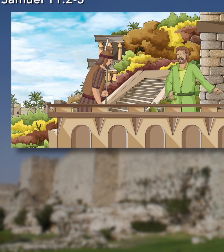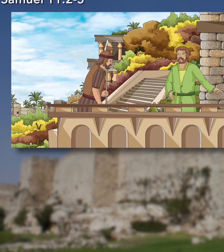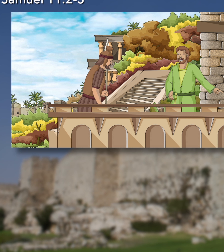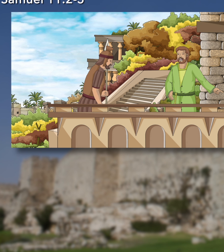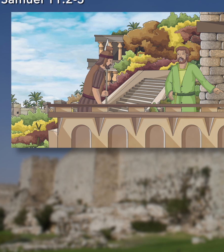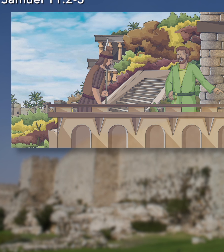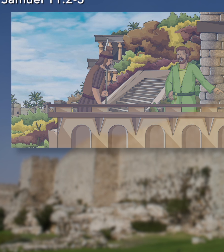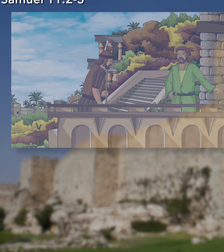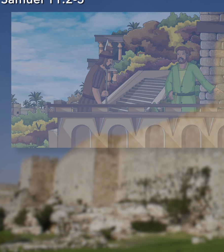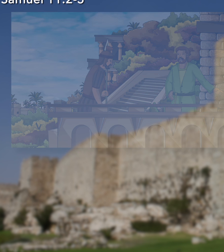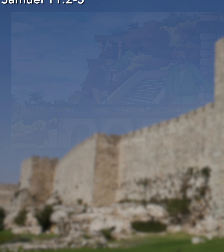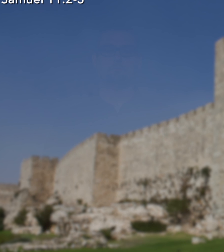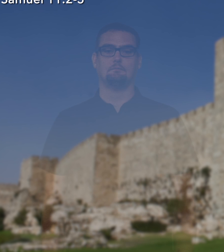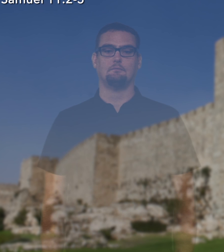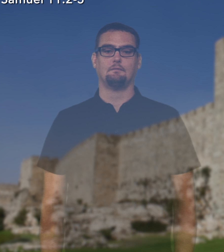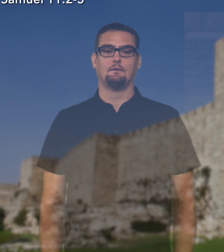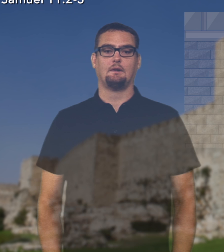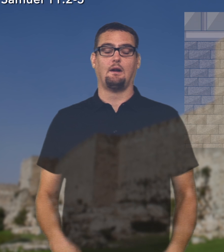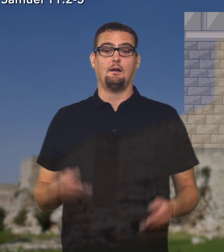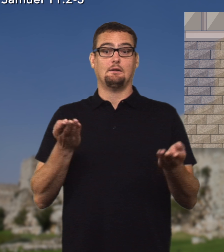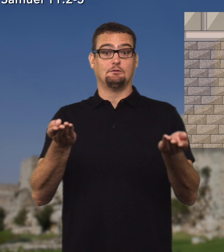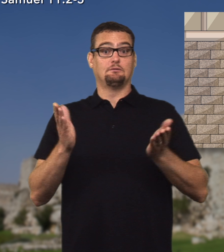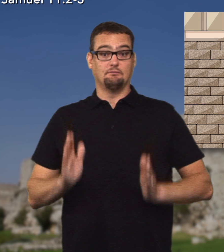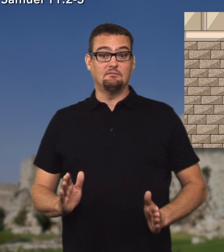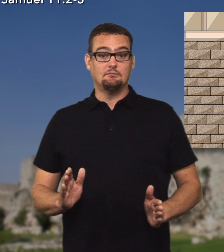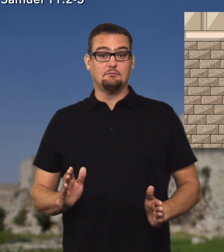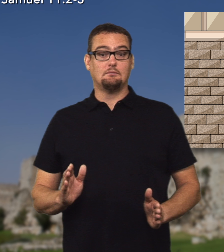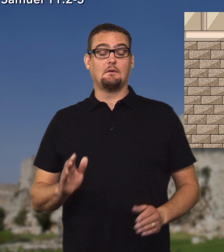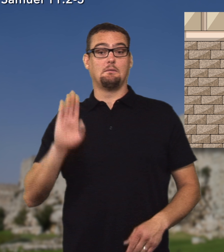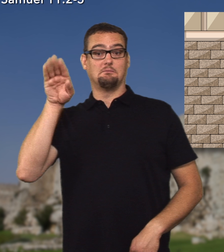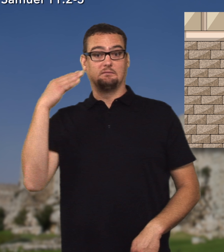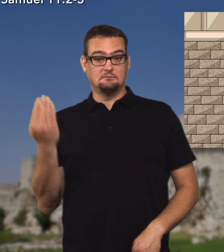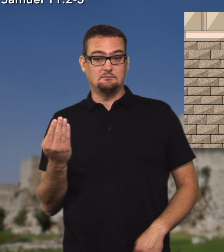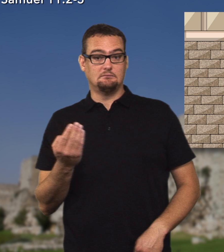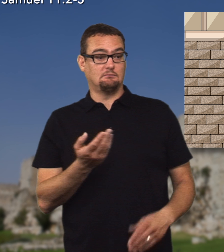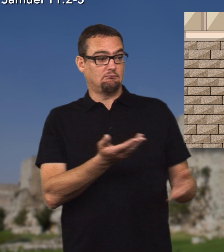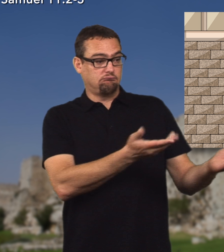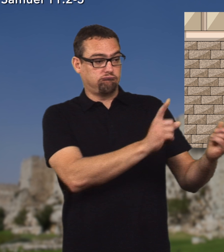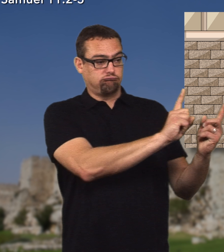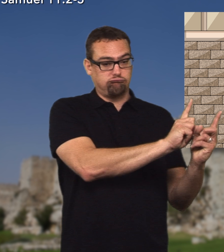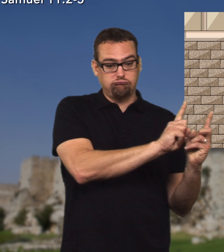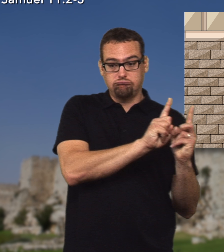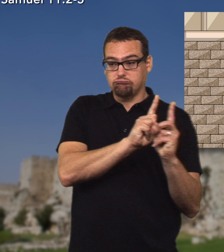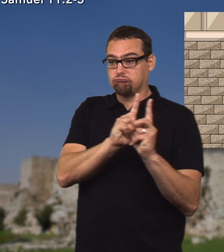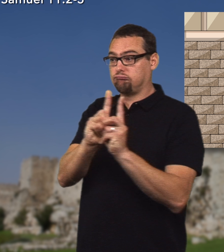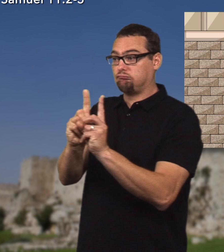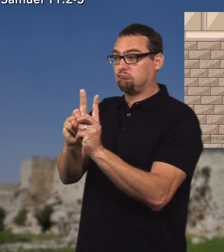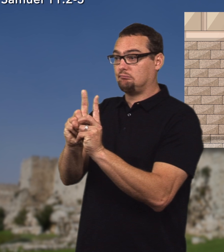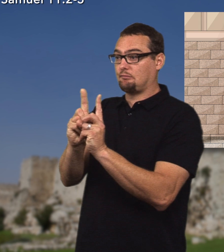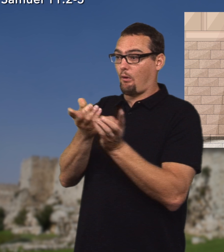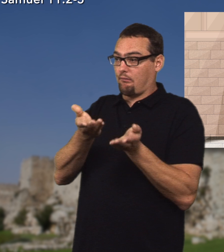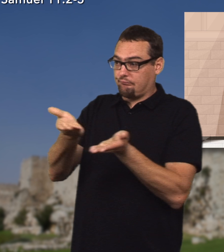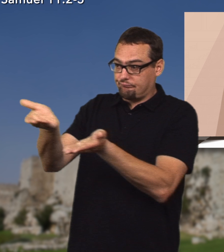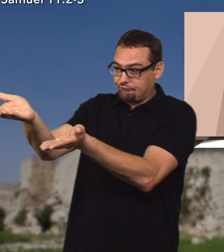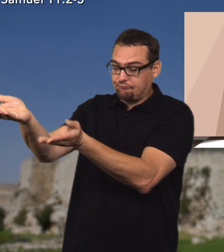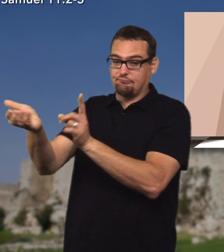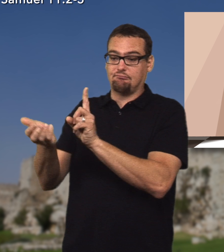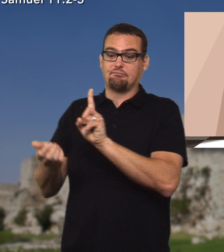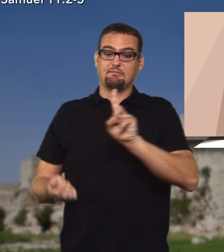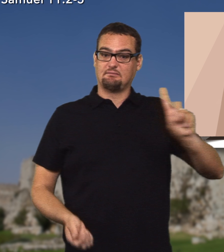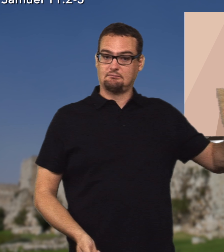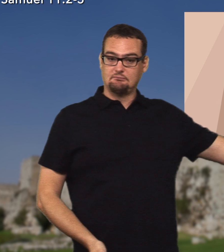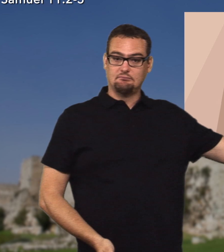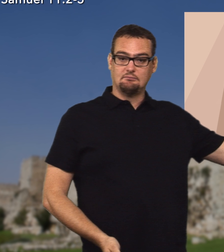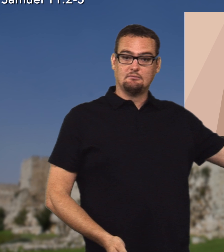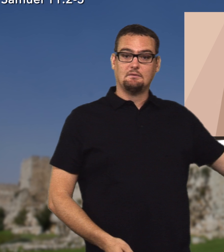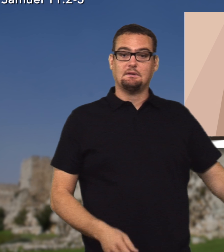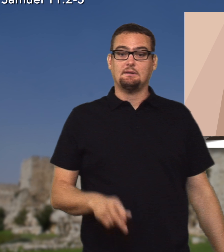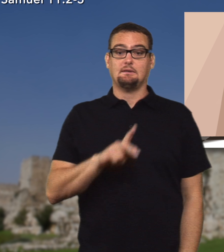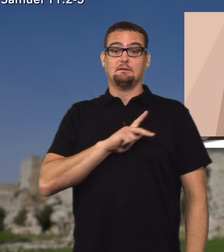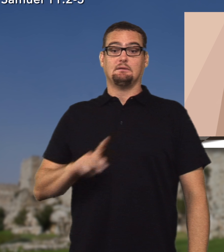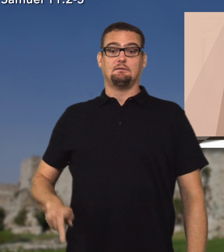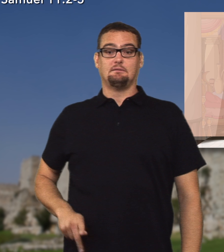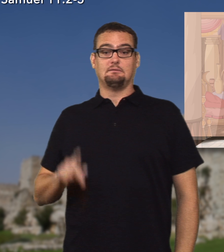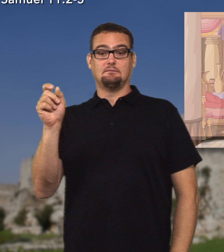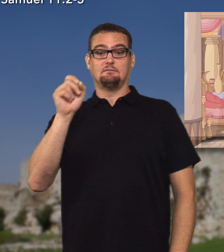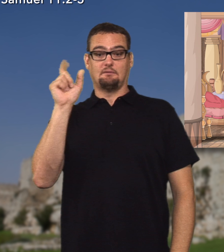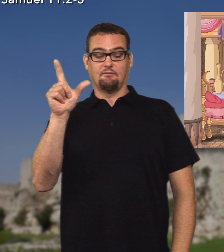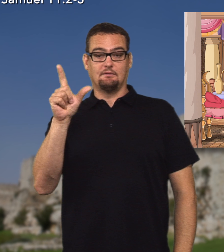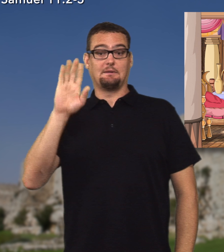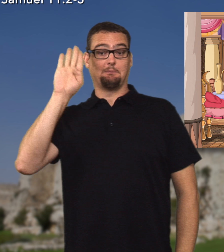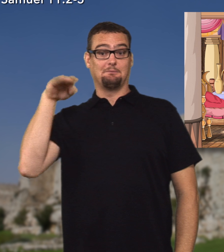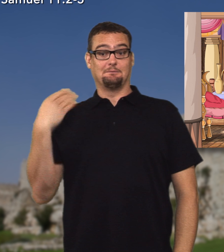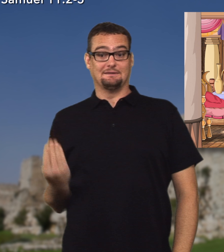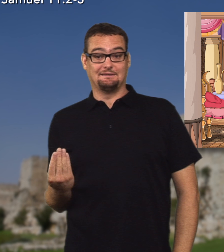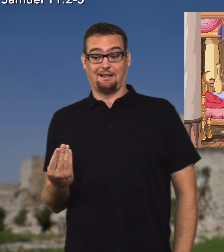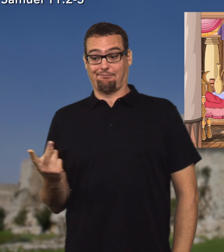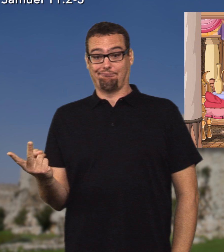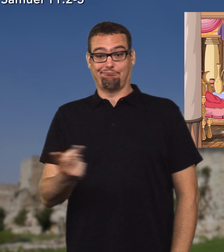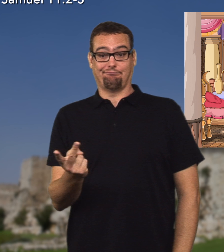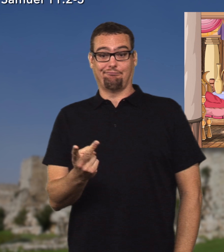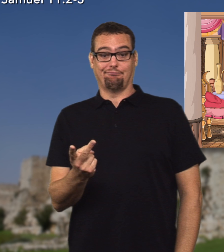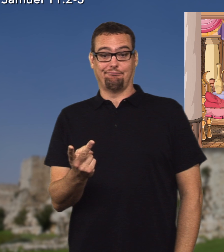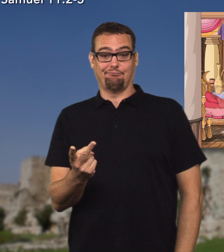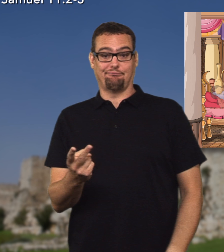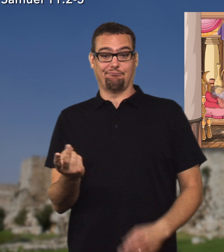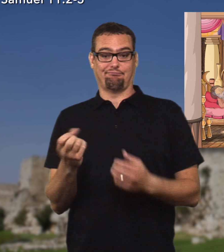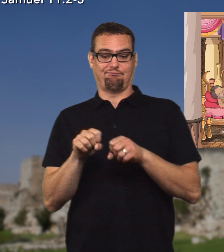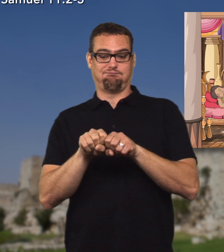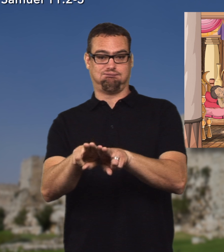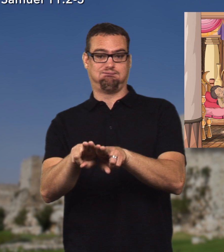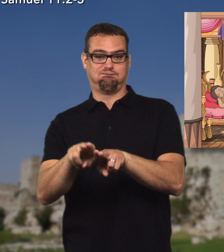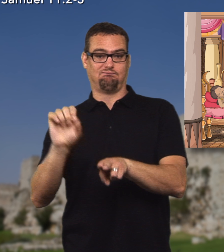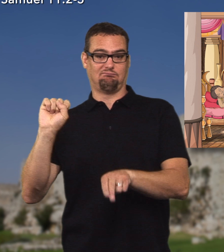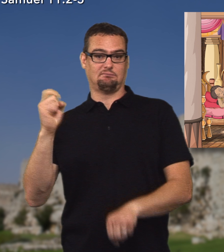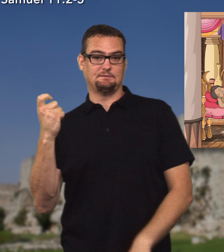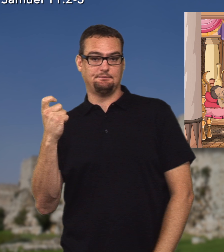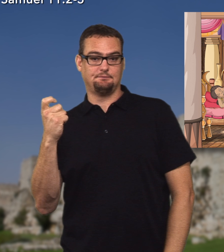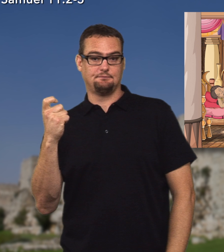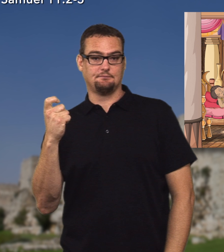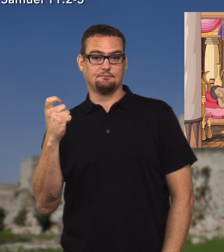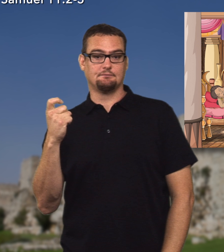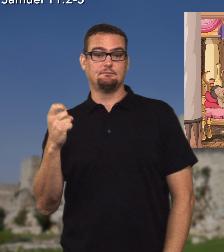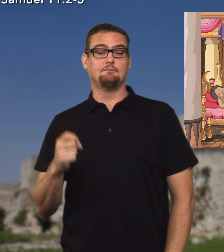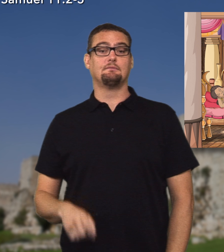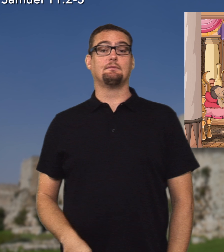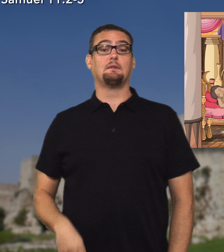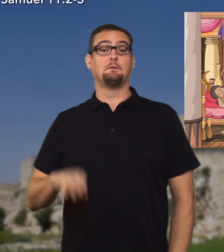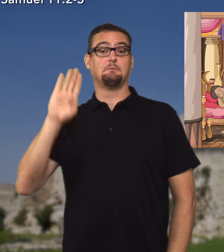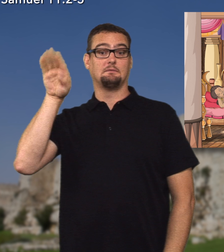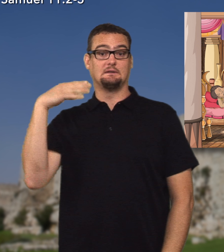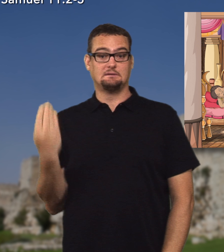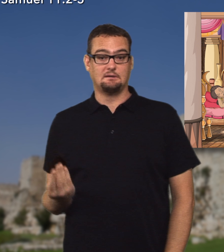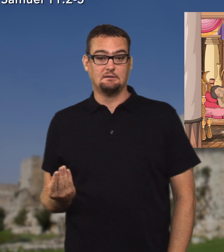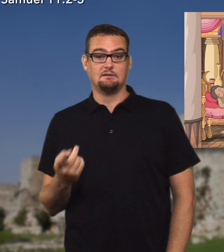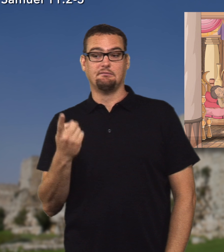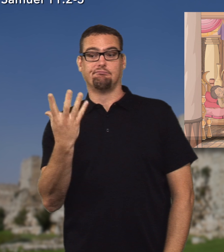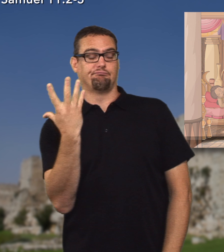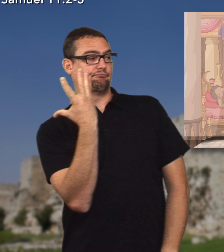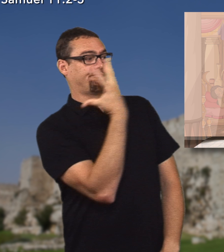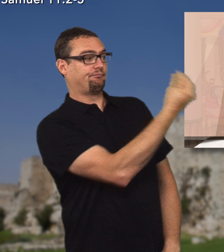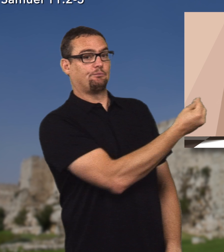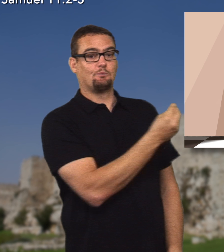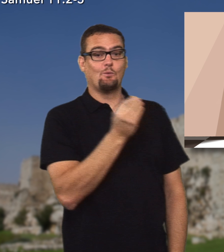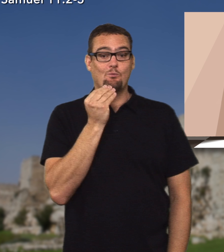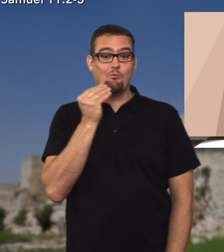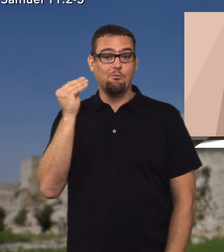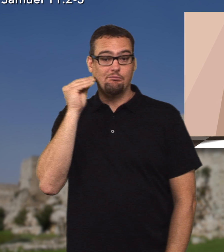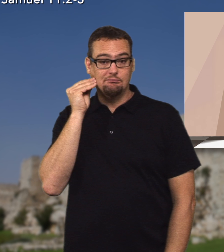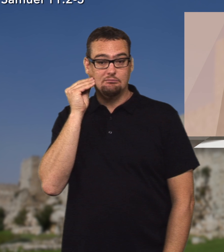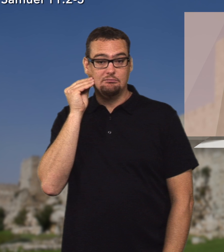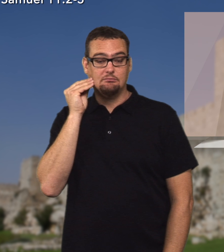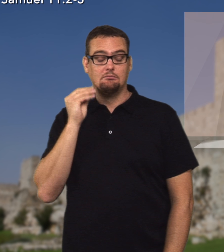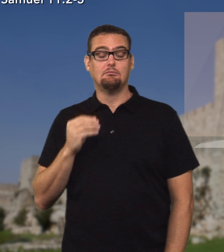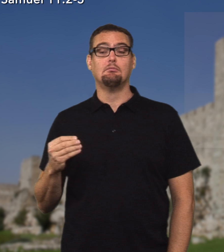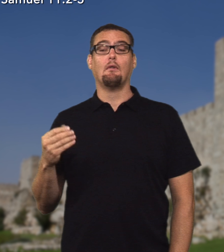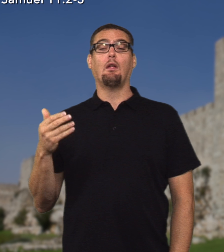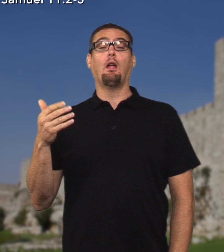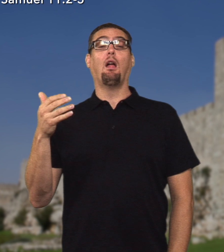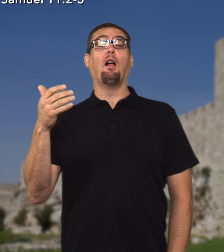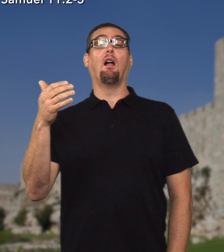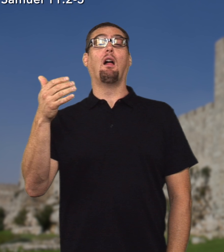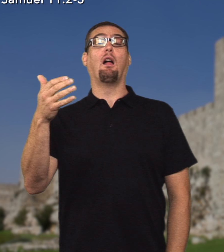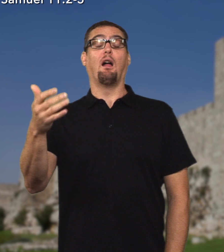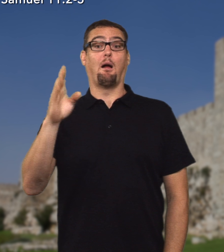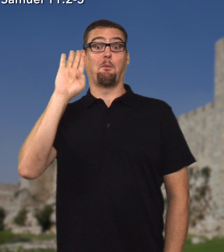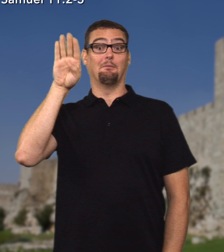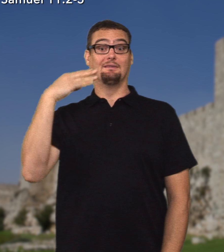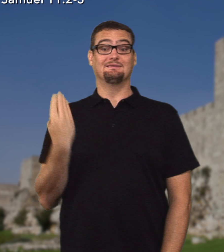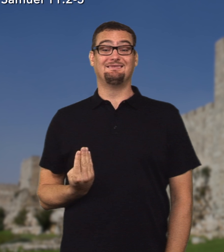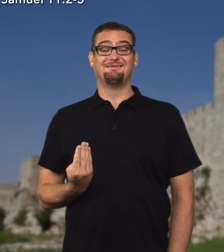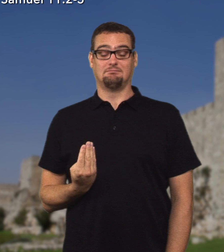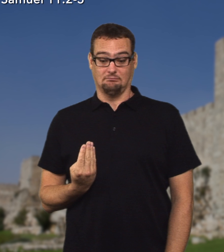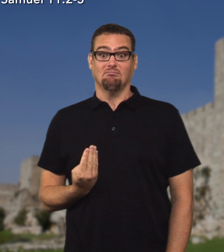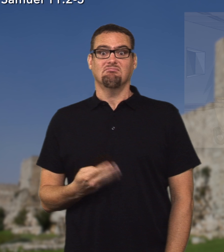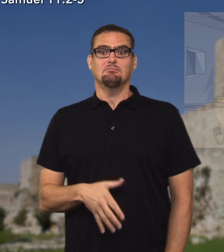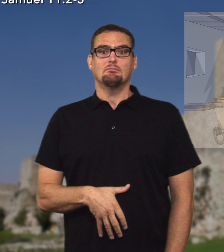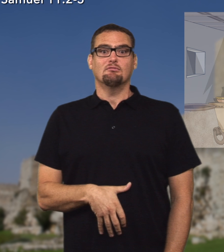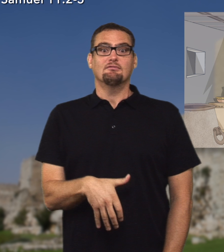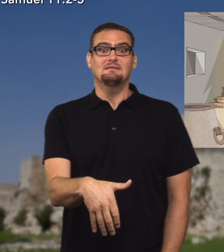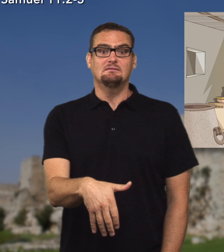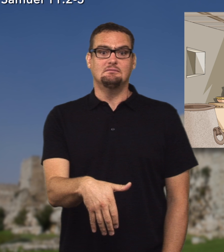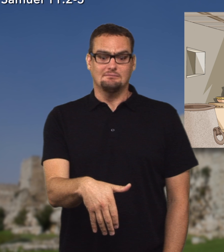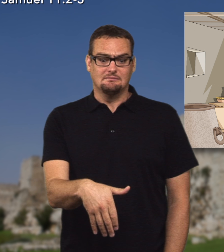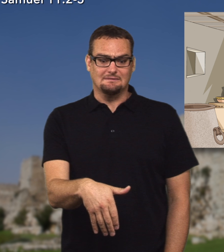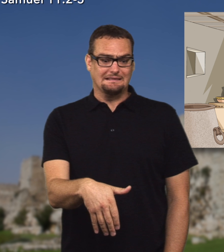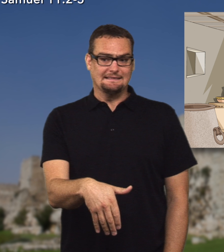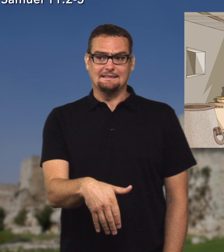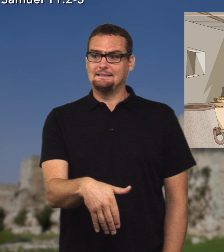Then David sent messengers to get her, and when she came to him, he slept with her. (Now she had just purified herself from her uncleanness.) Then she returned home.